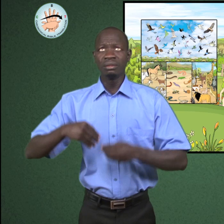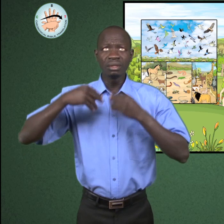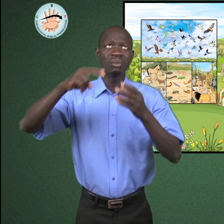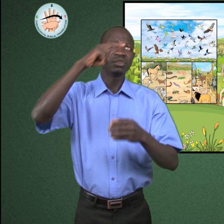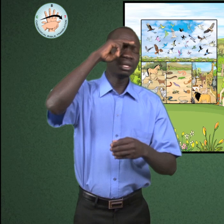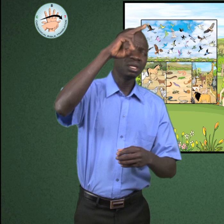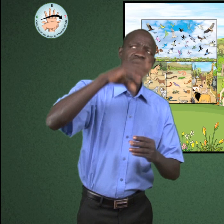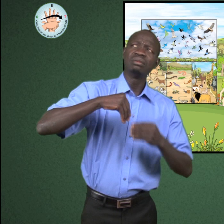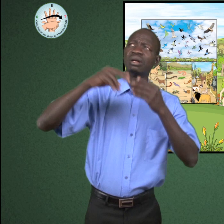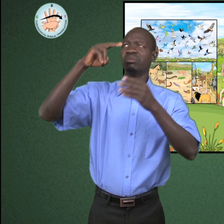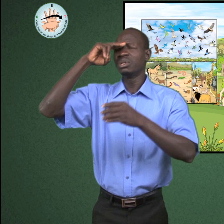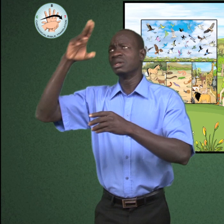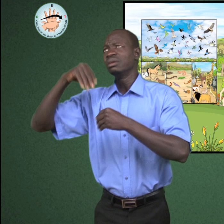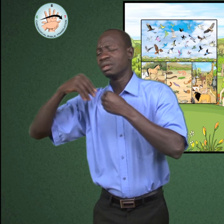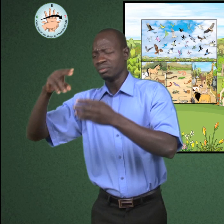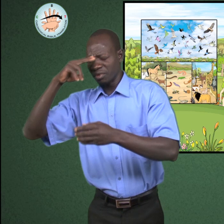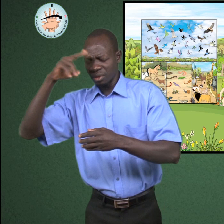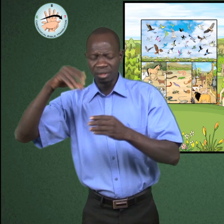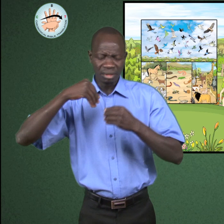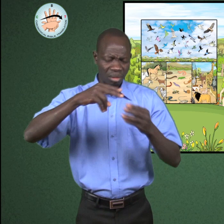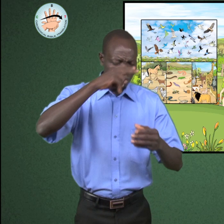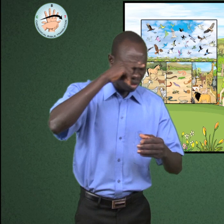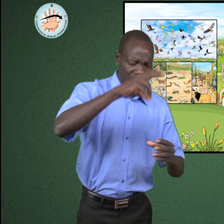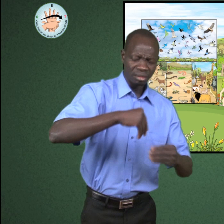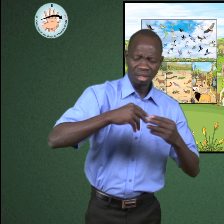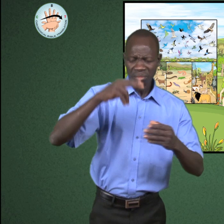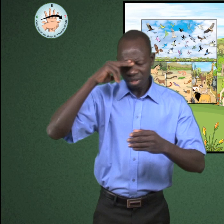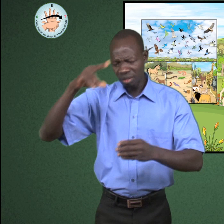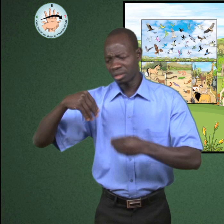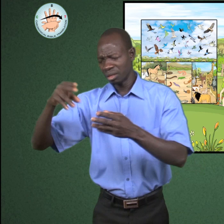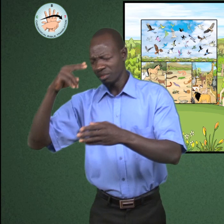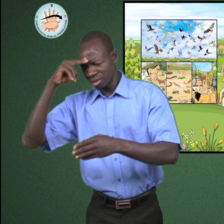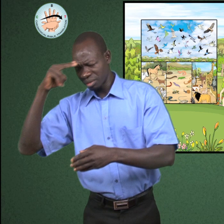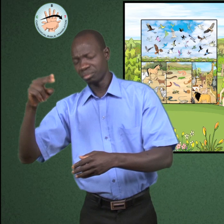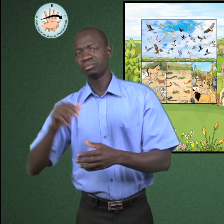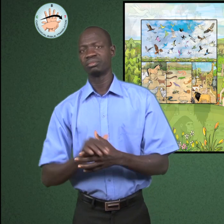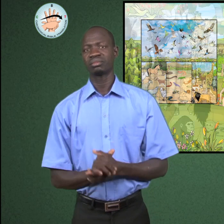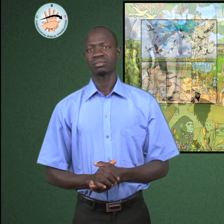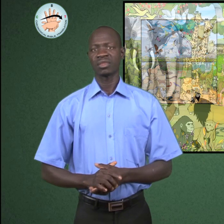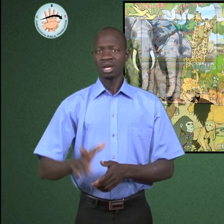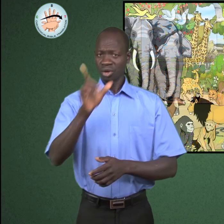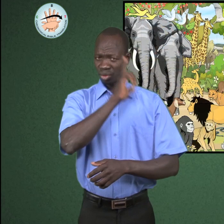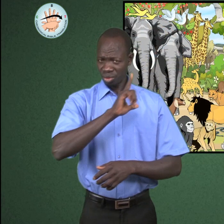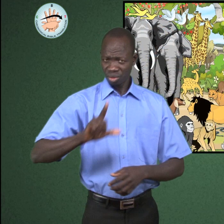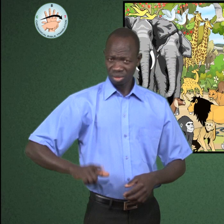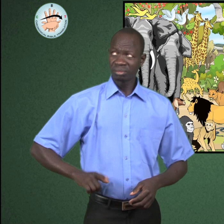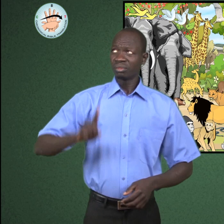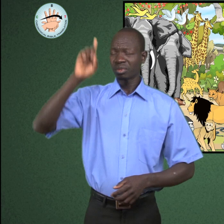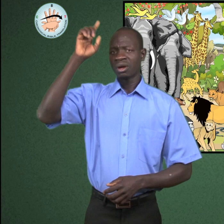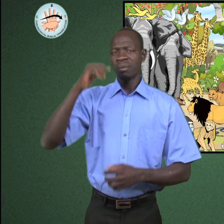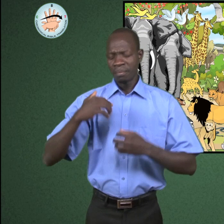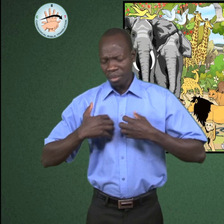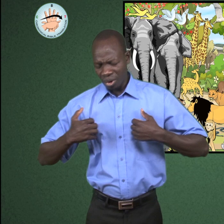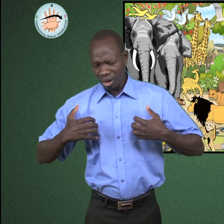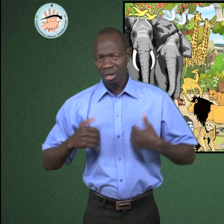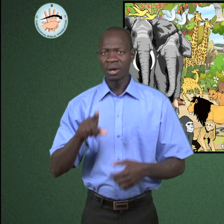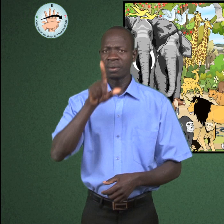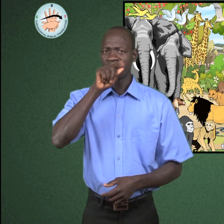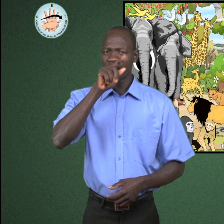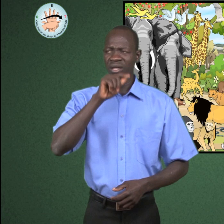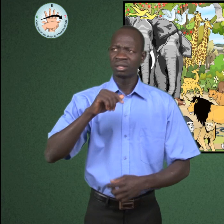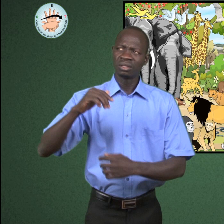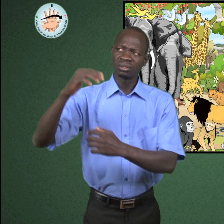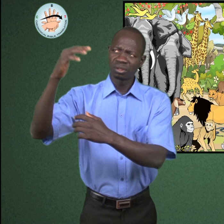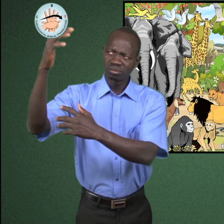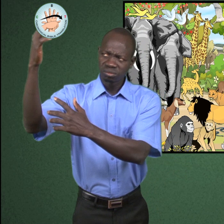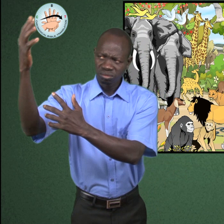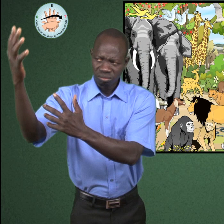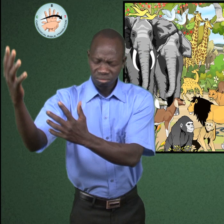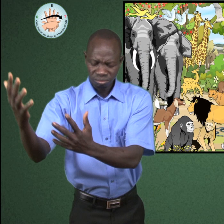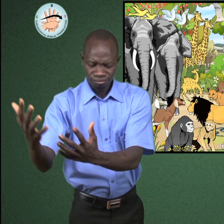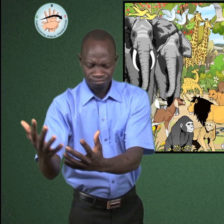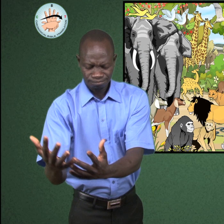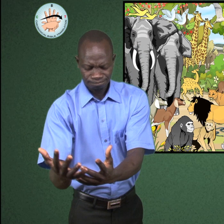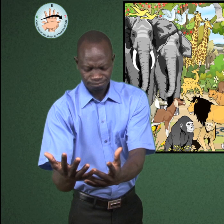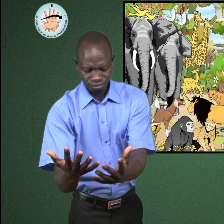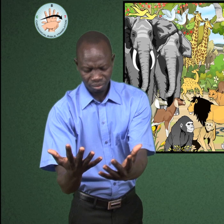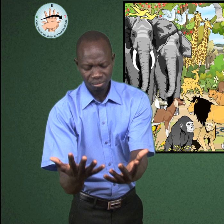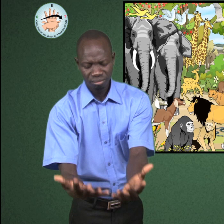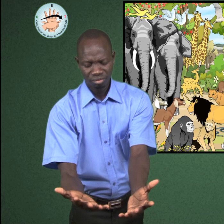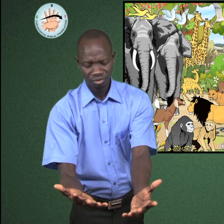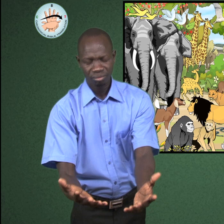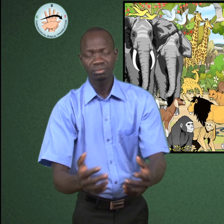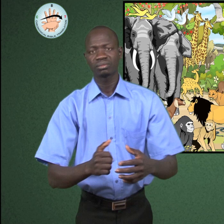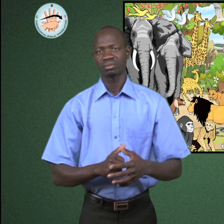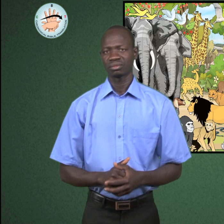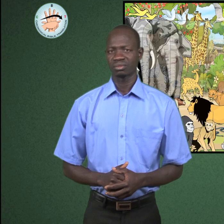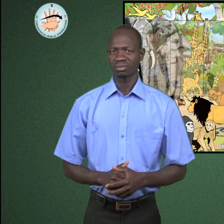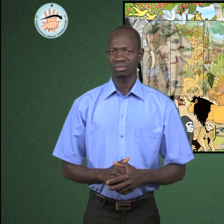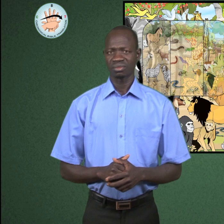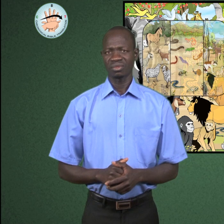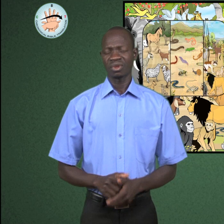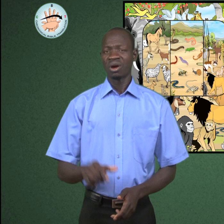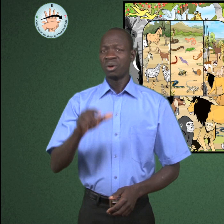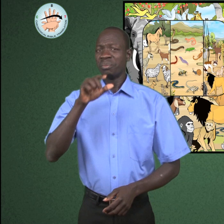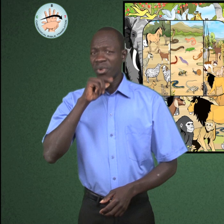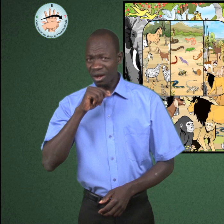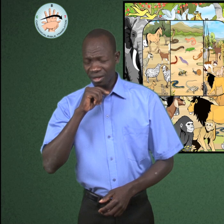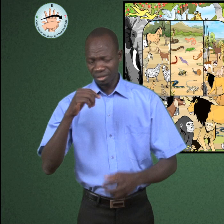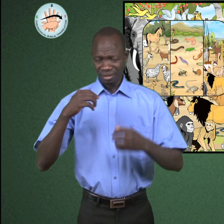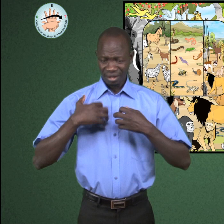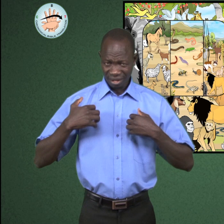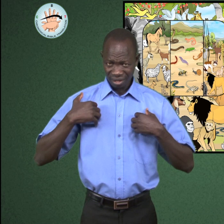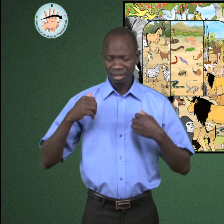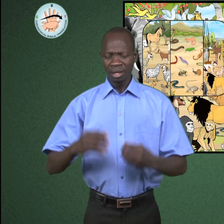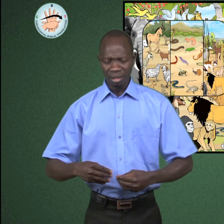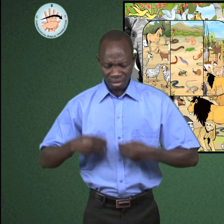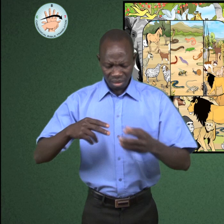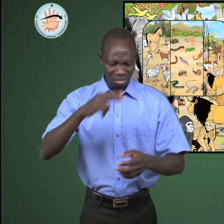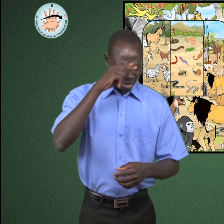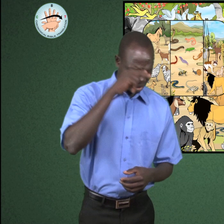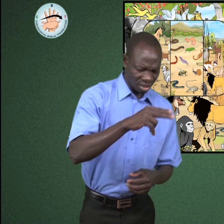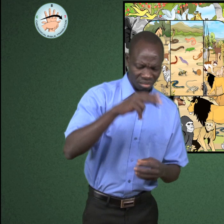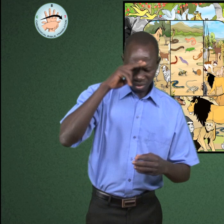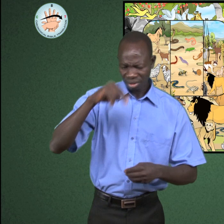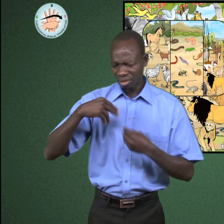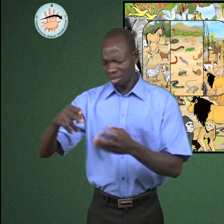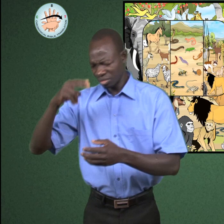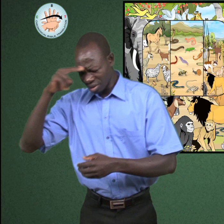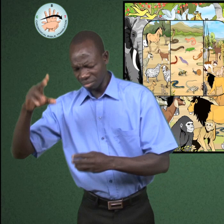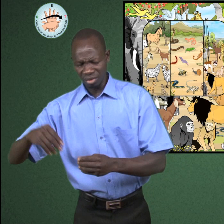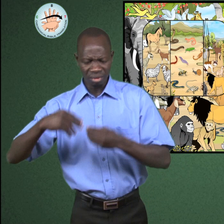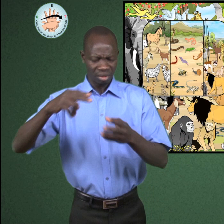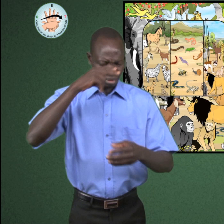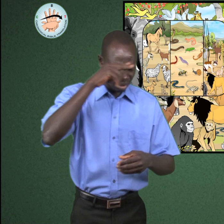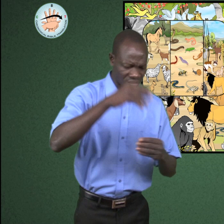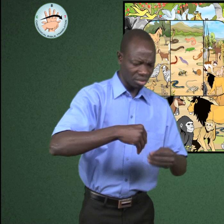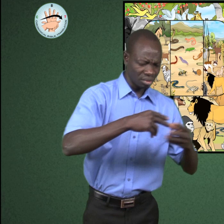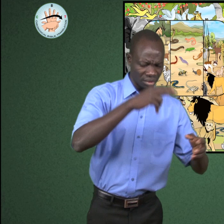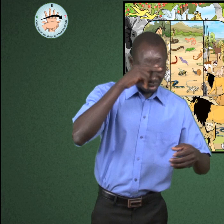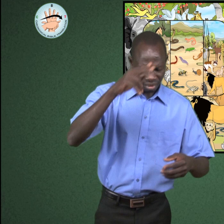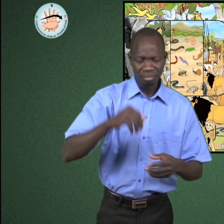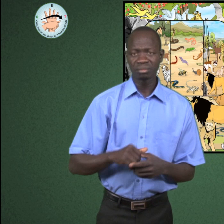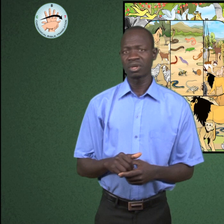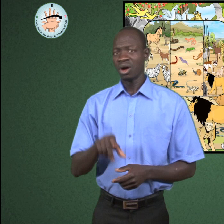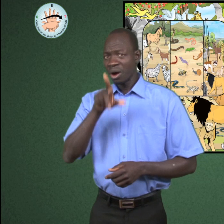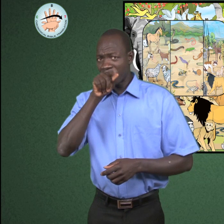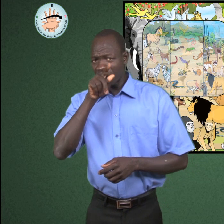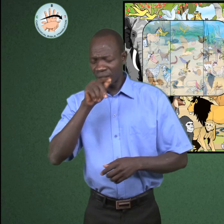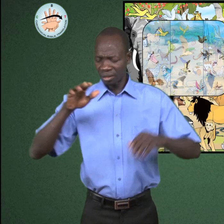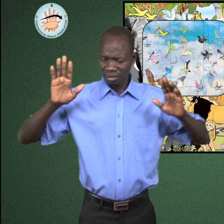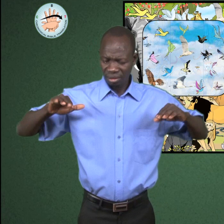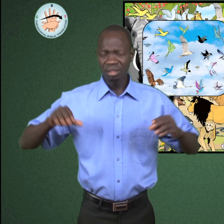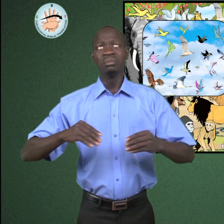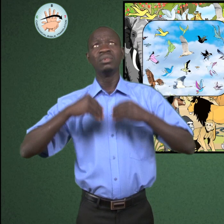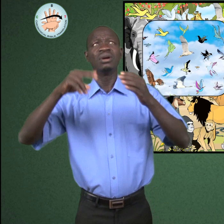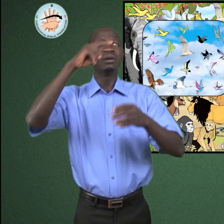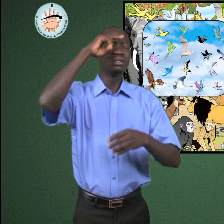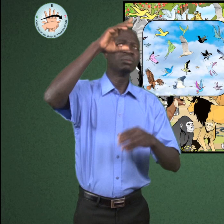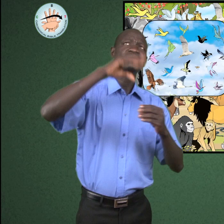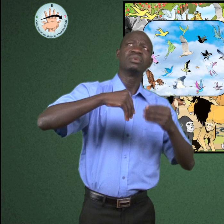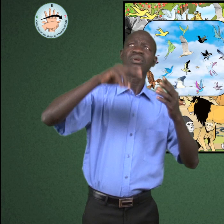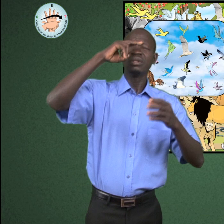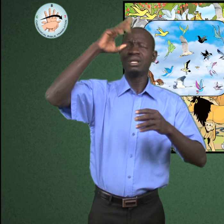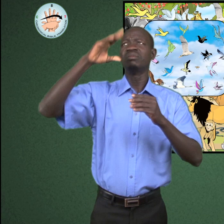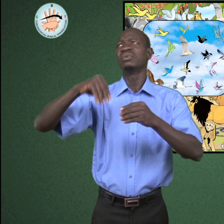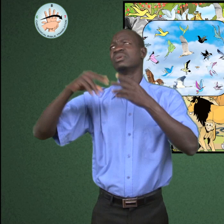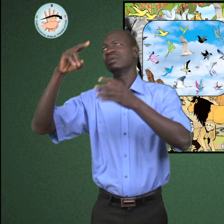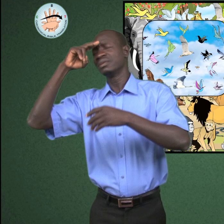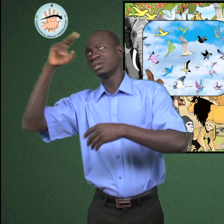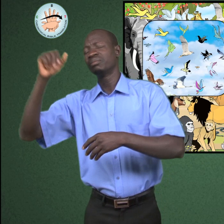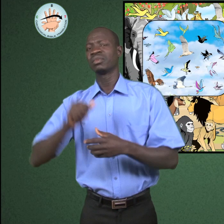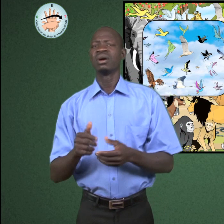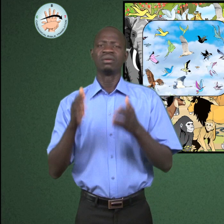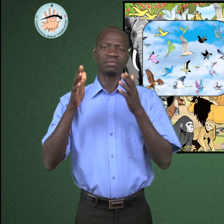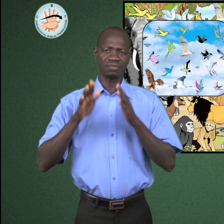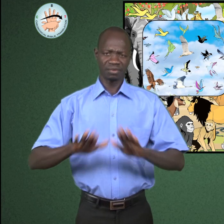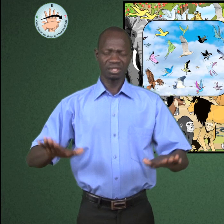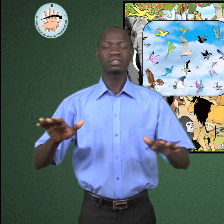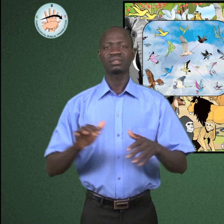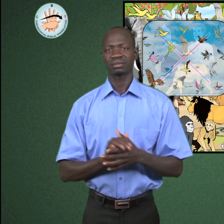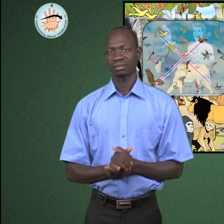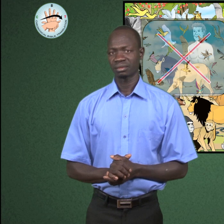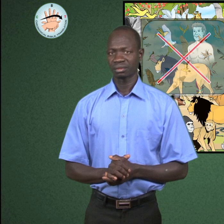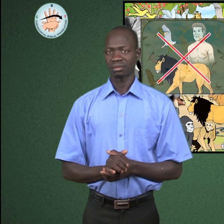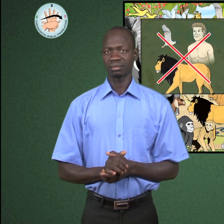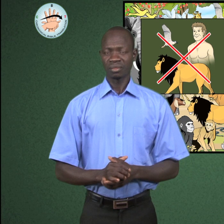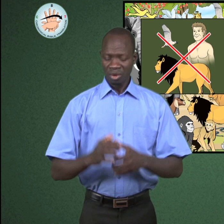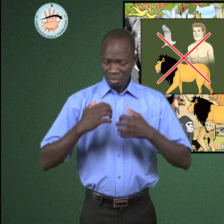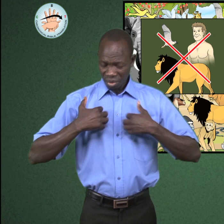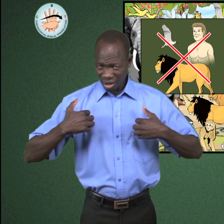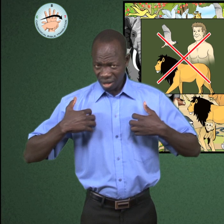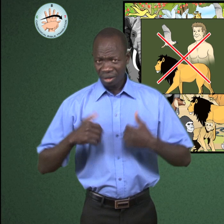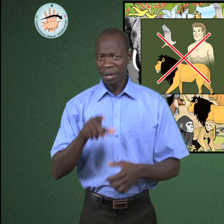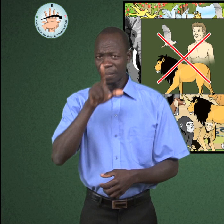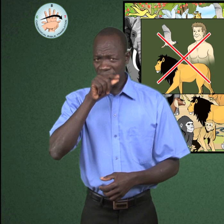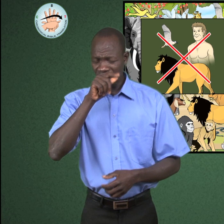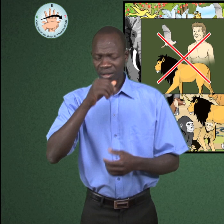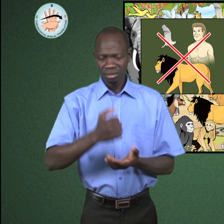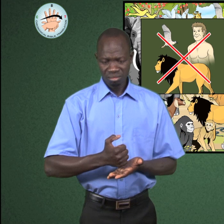And whatever the man called each living creature, that was its name. The man gave names to all the livestock, to the birds of the air, and to every beast of the field.